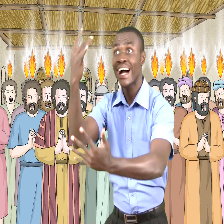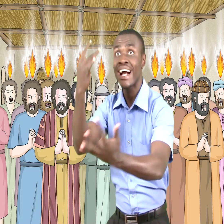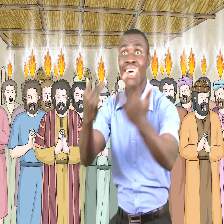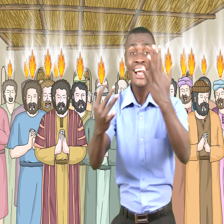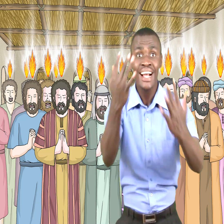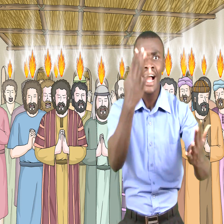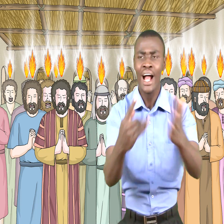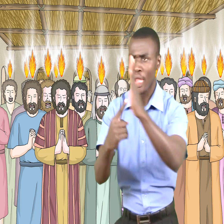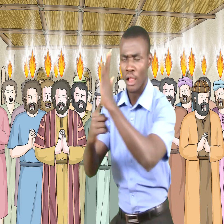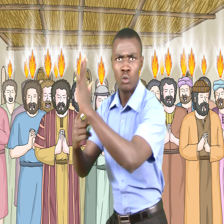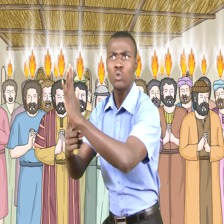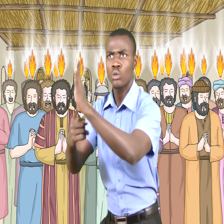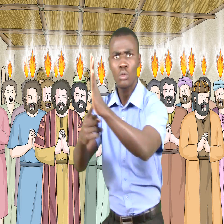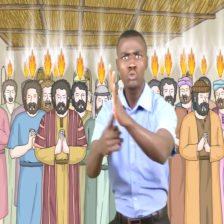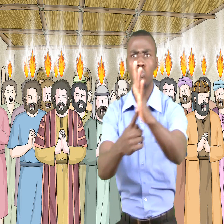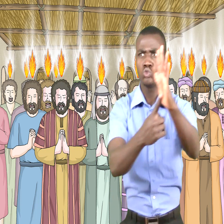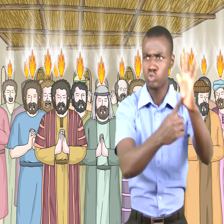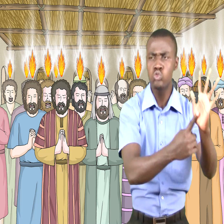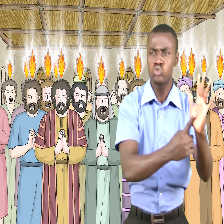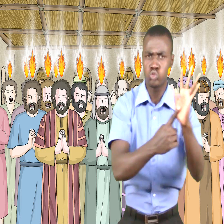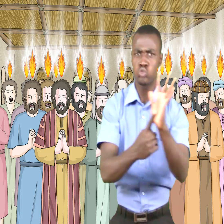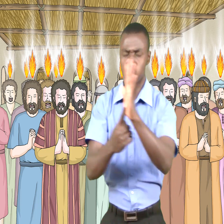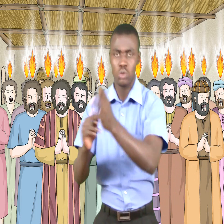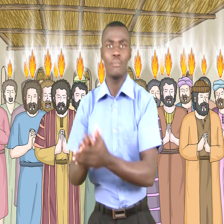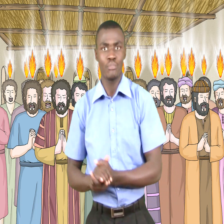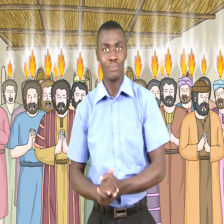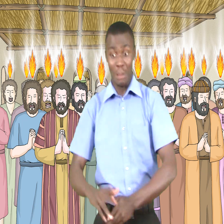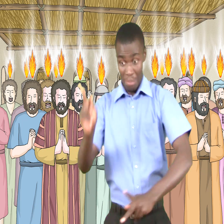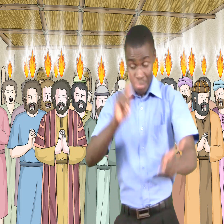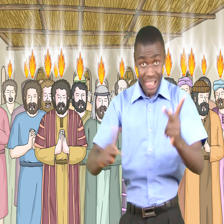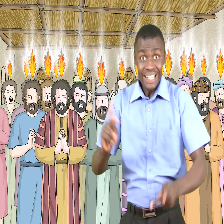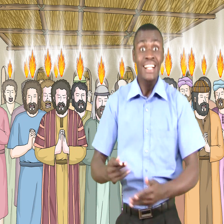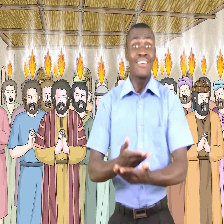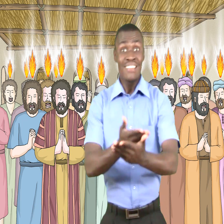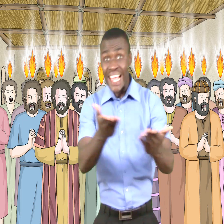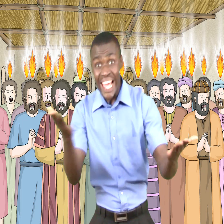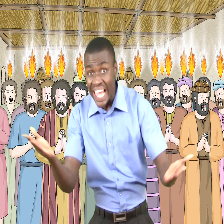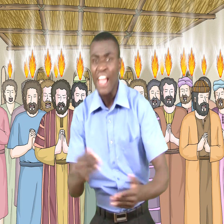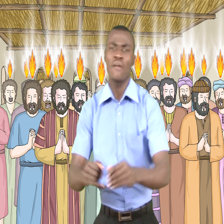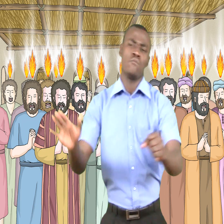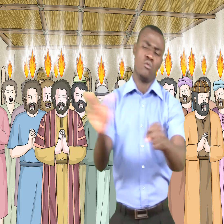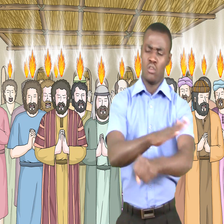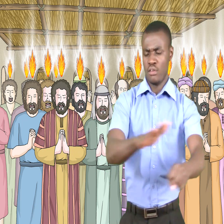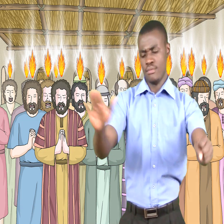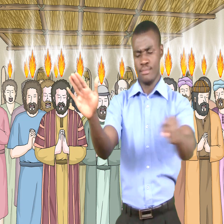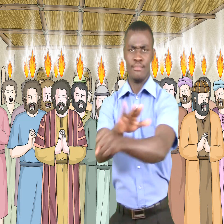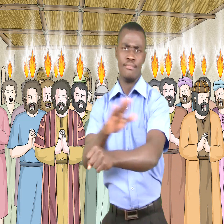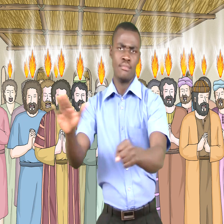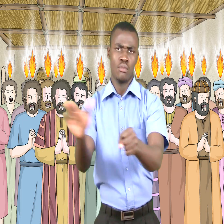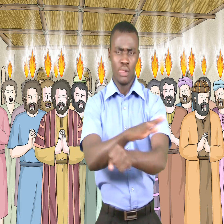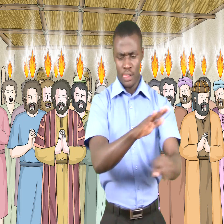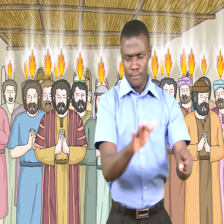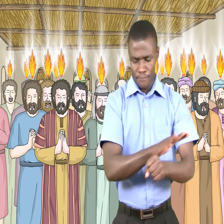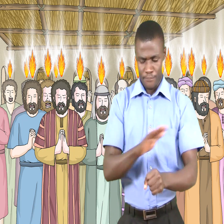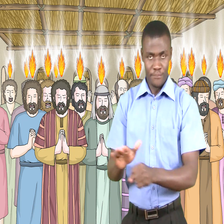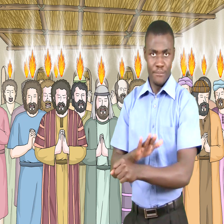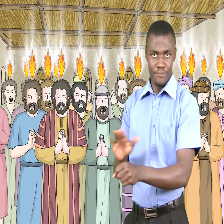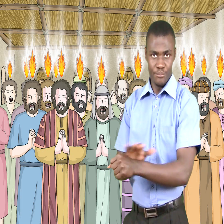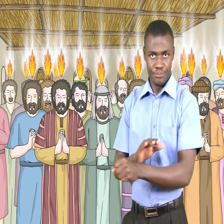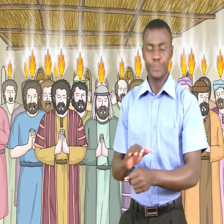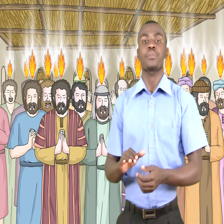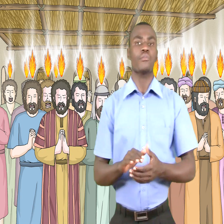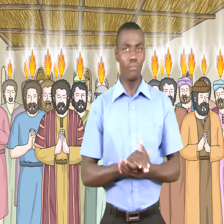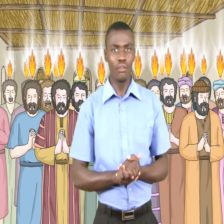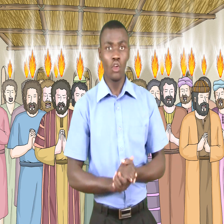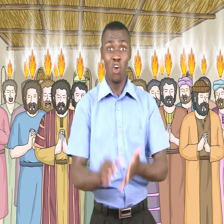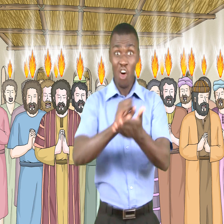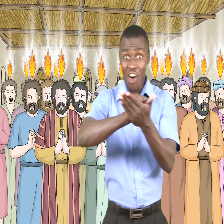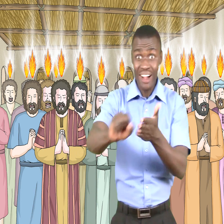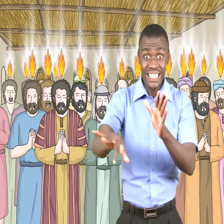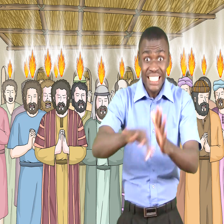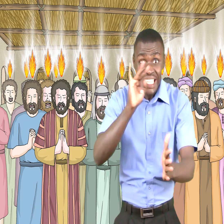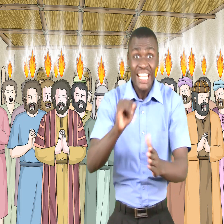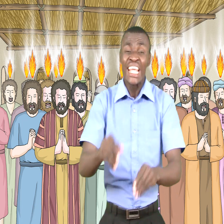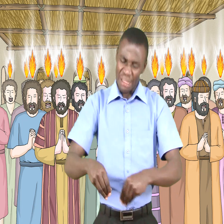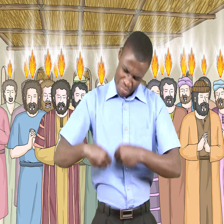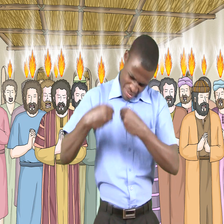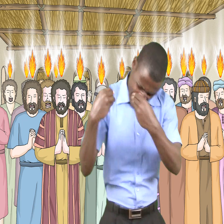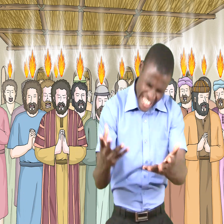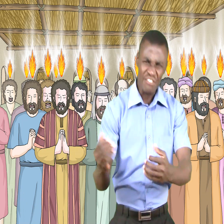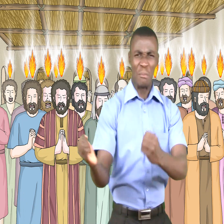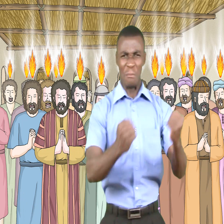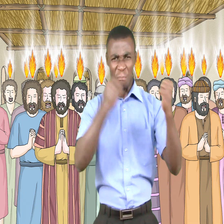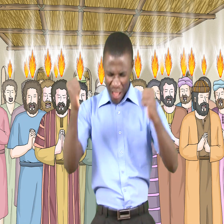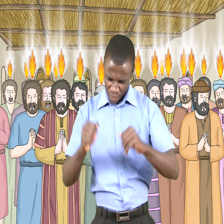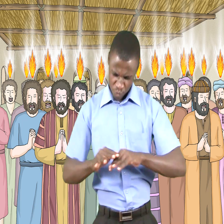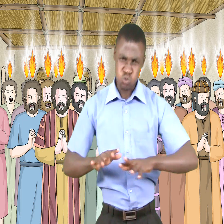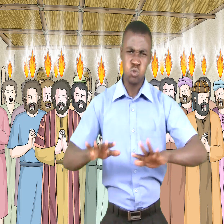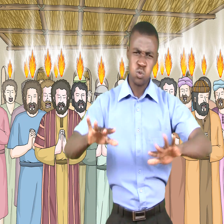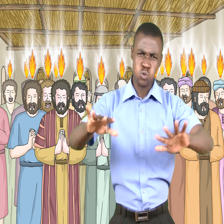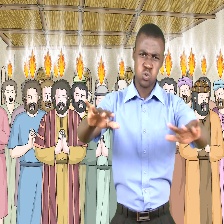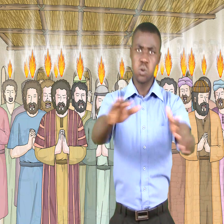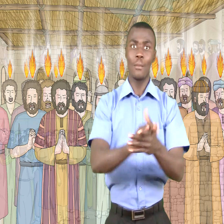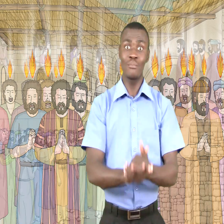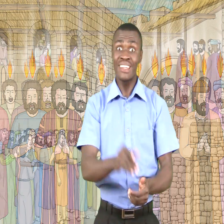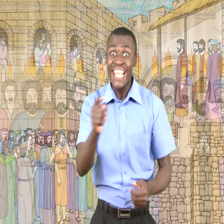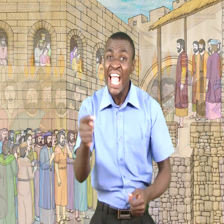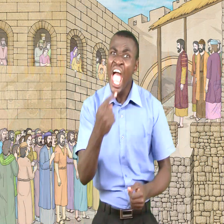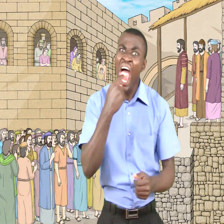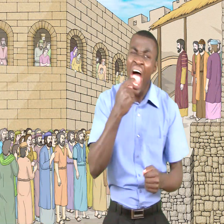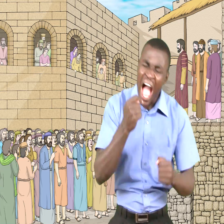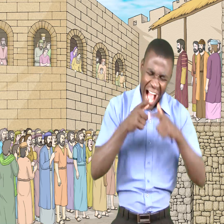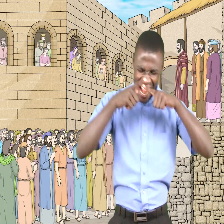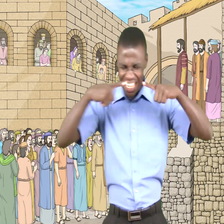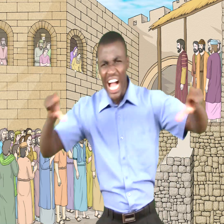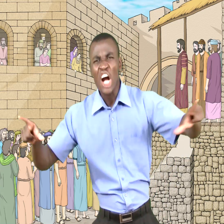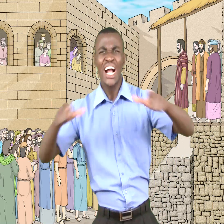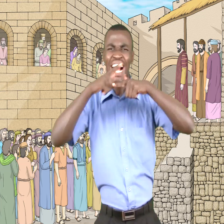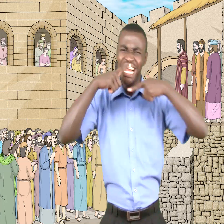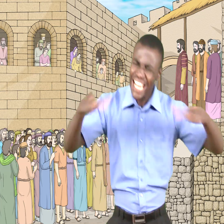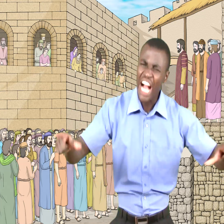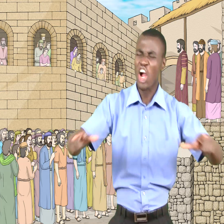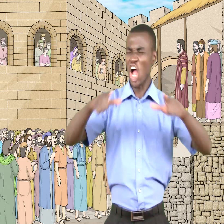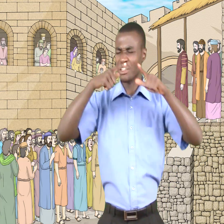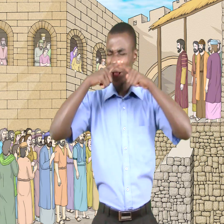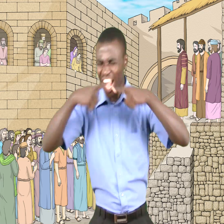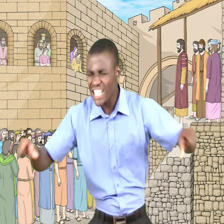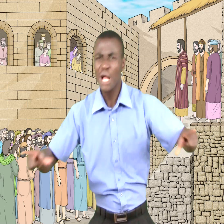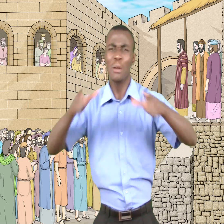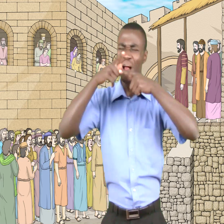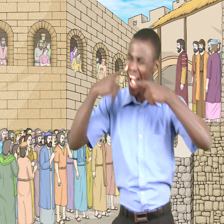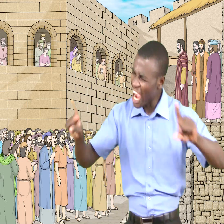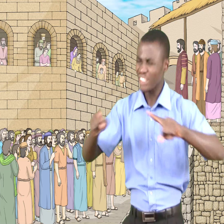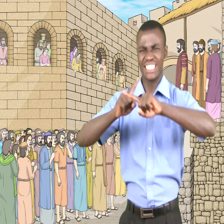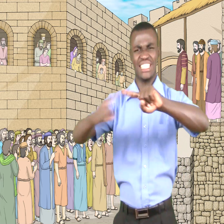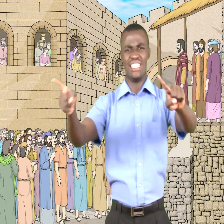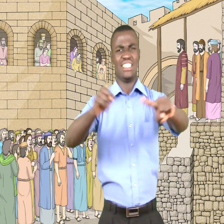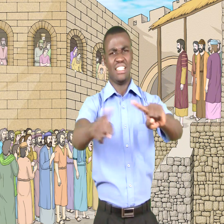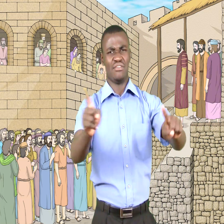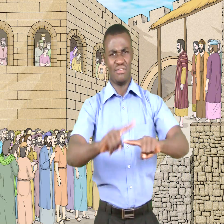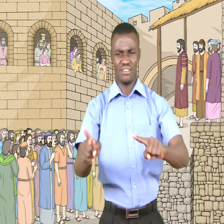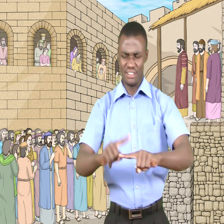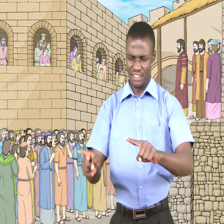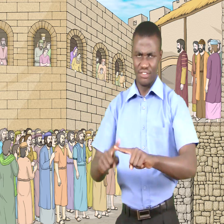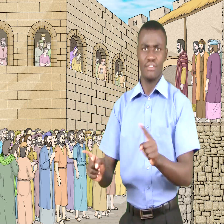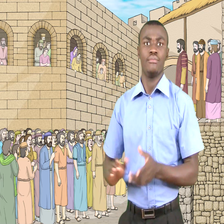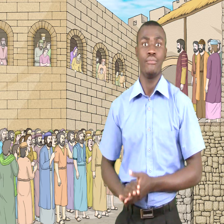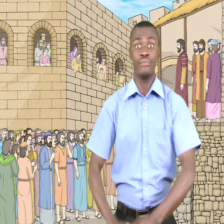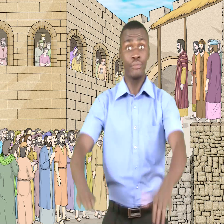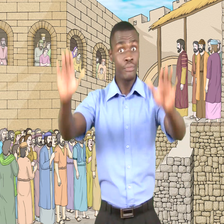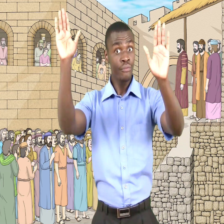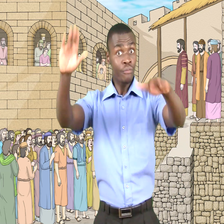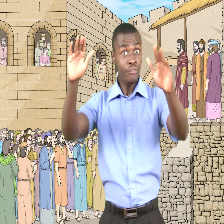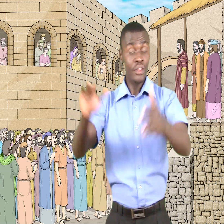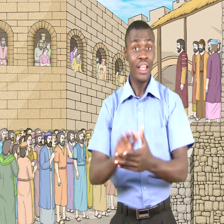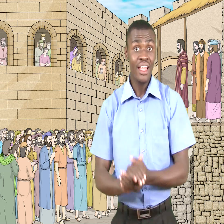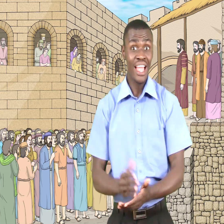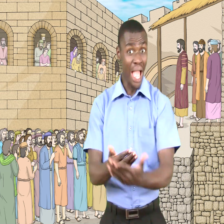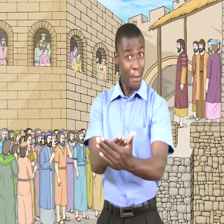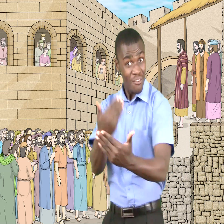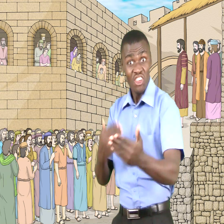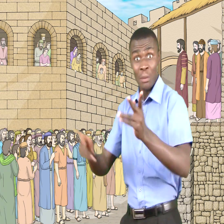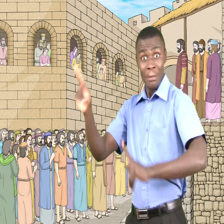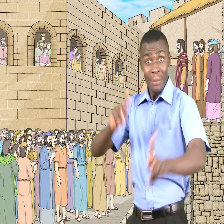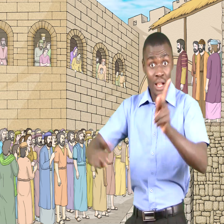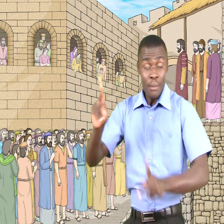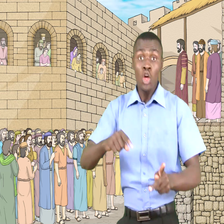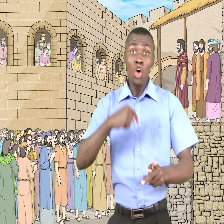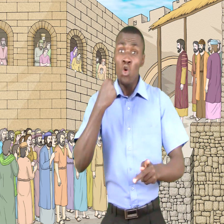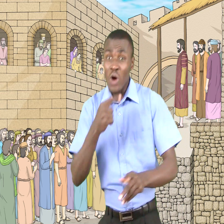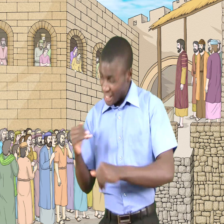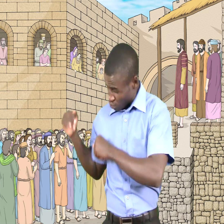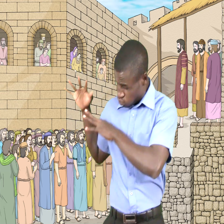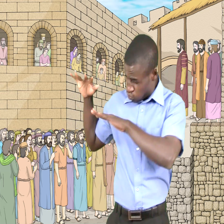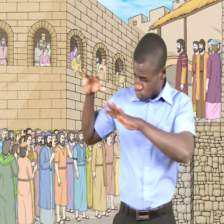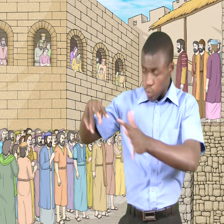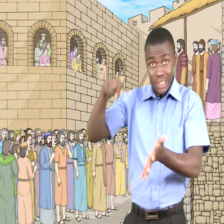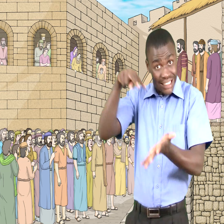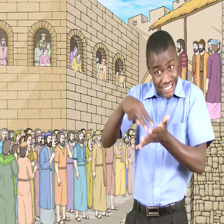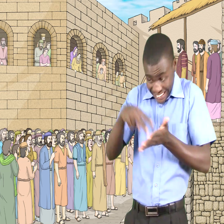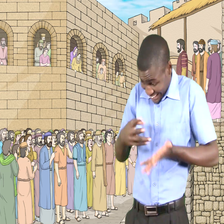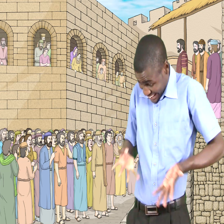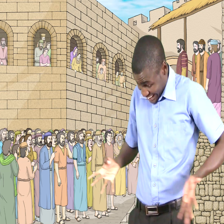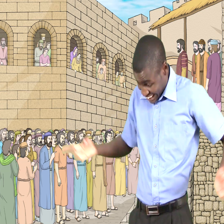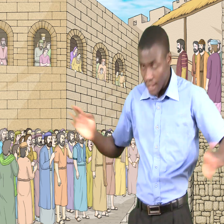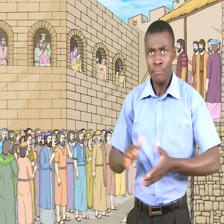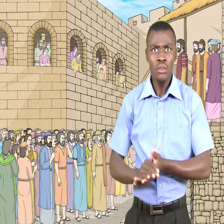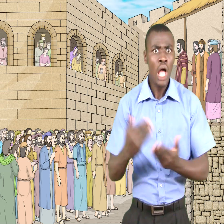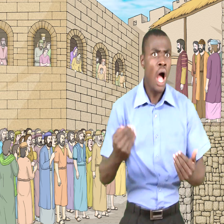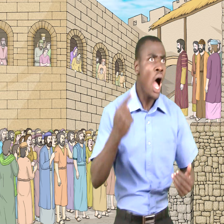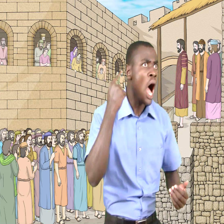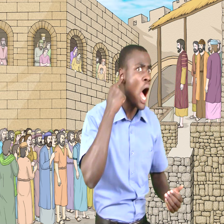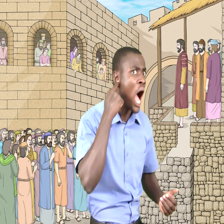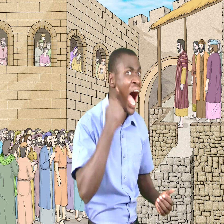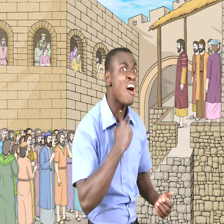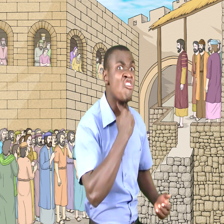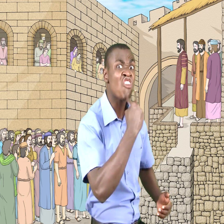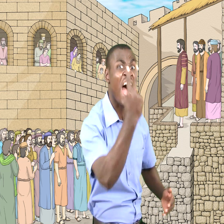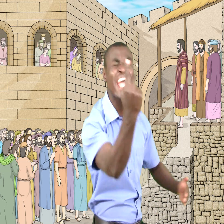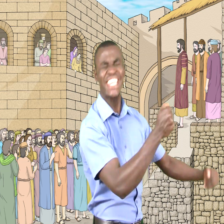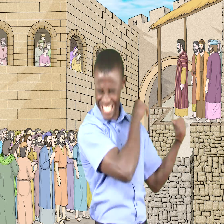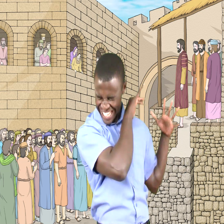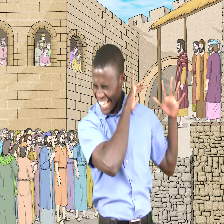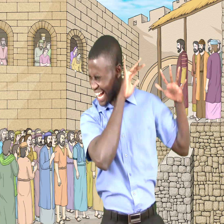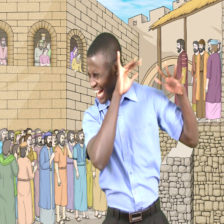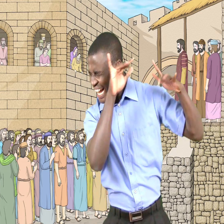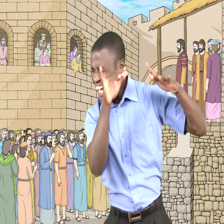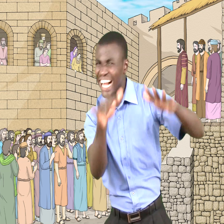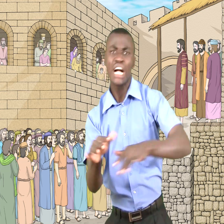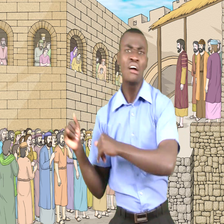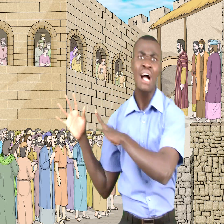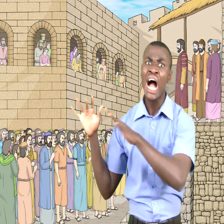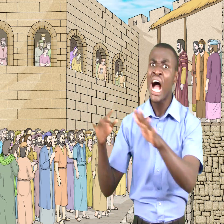Now there were dwelling in Jerusalem God-fearing Jews from every nation under heaven. And when this sound rang out, a crowd came together in bewilderment, because each one heard them speaking his own language.